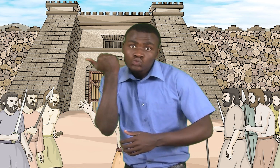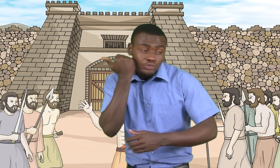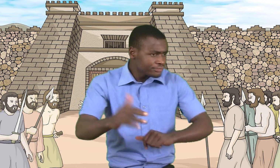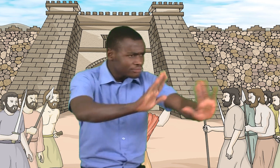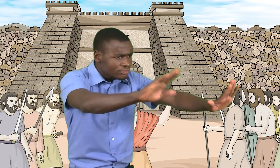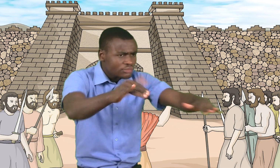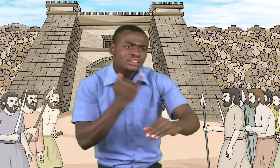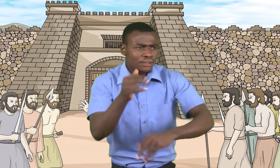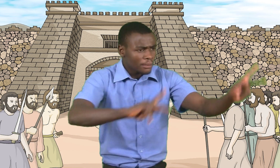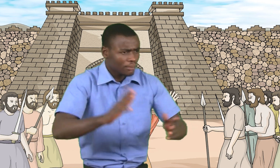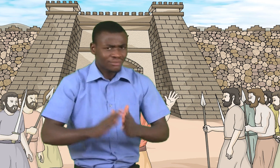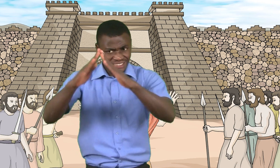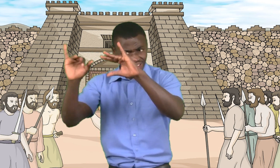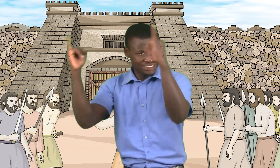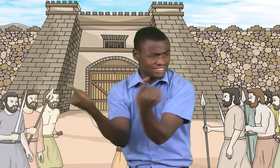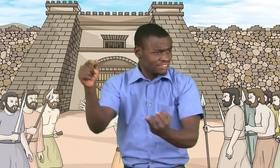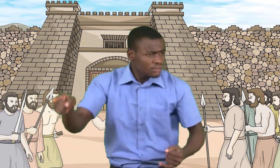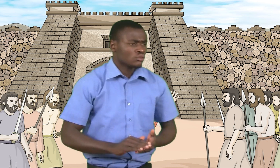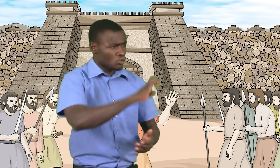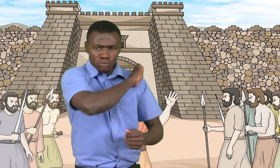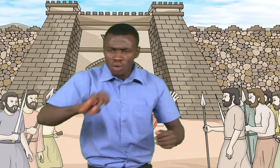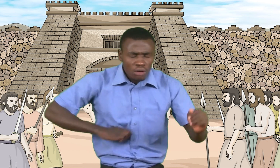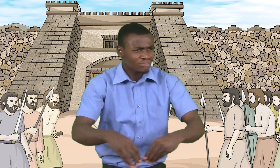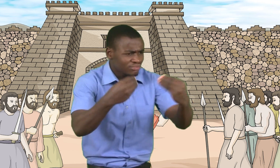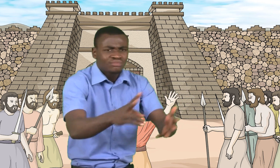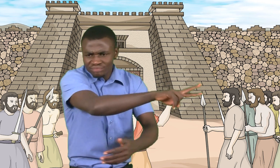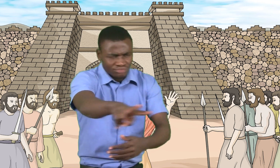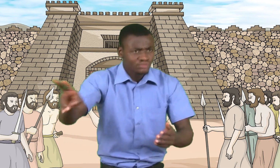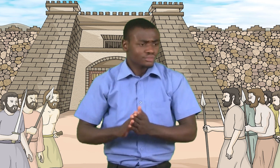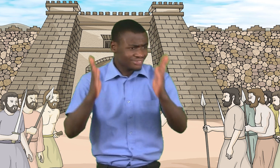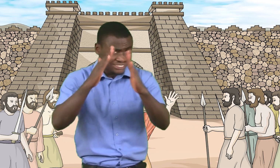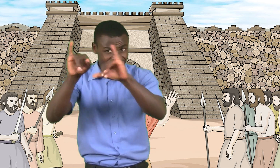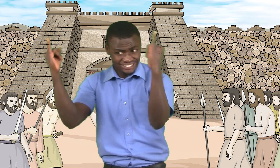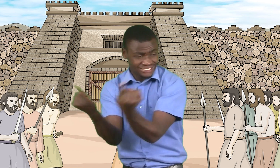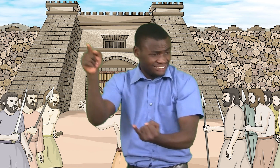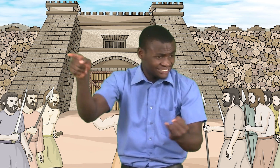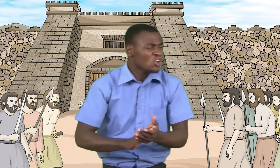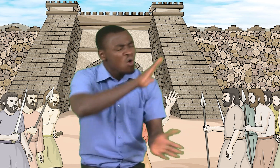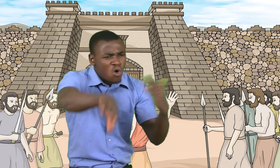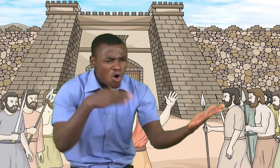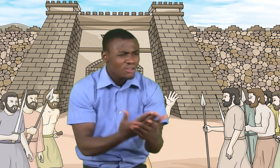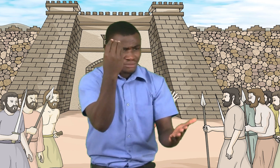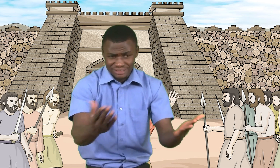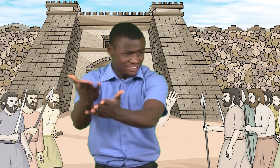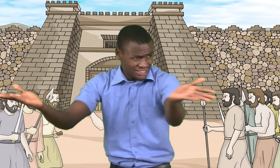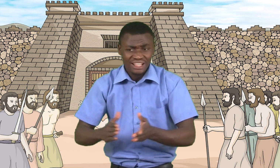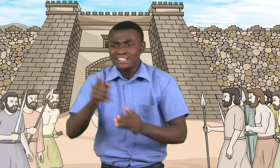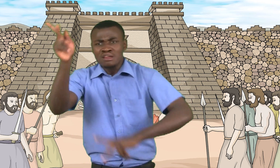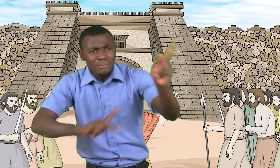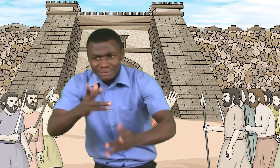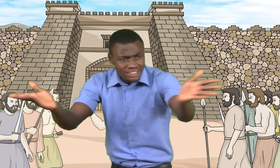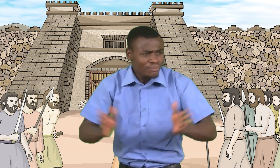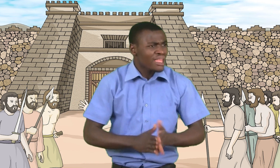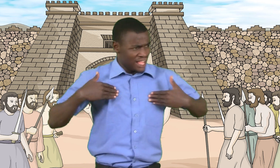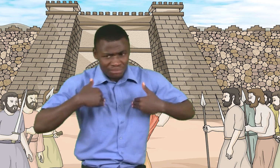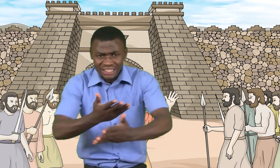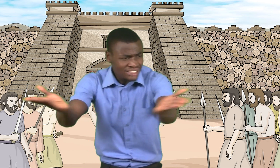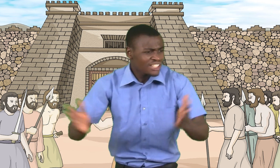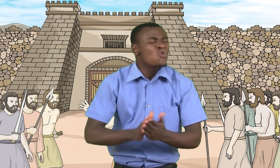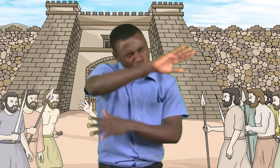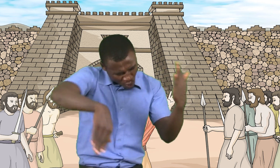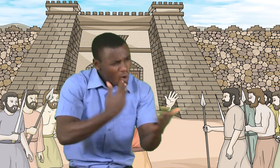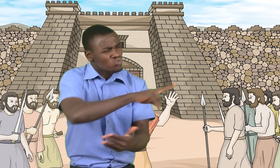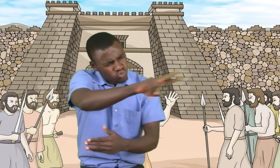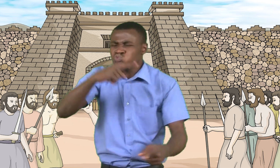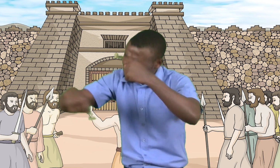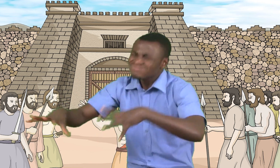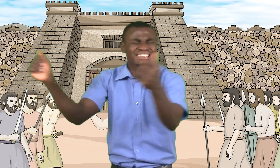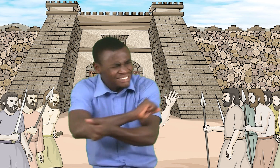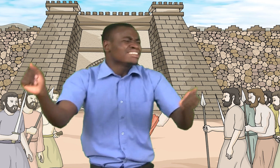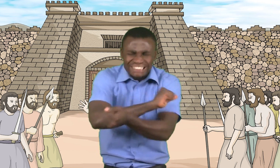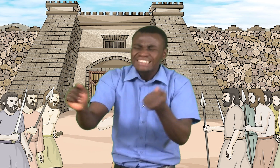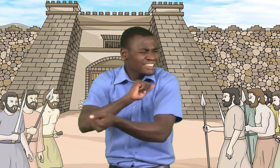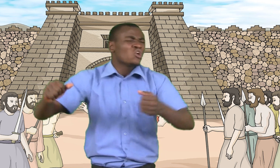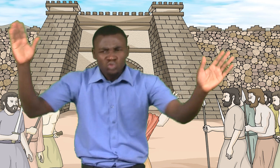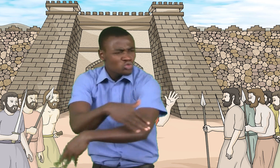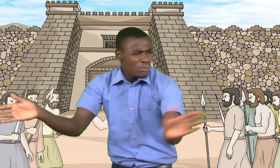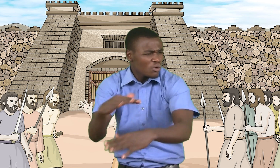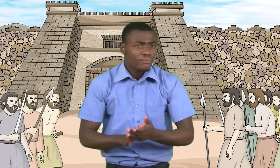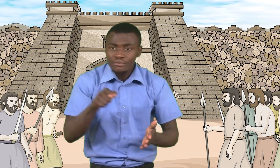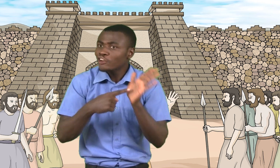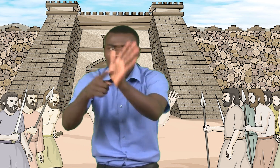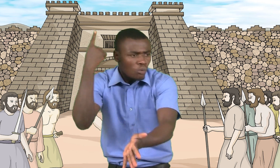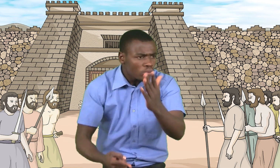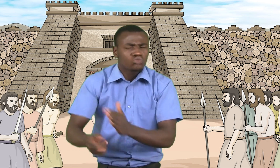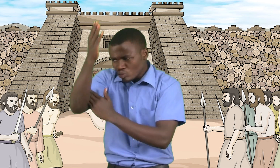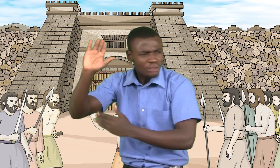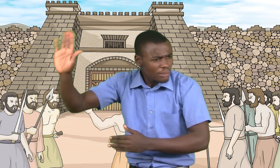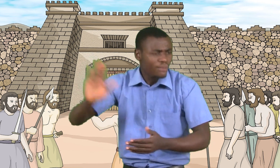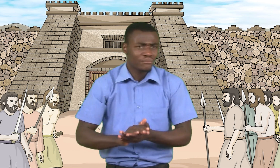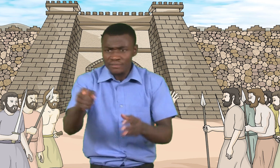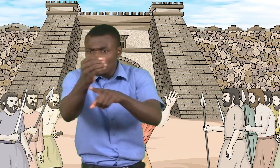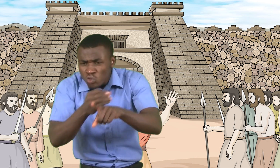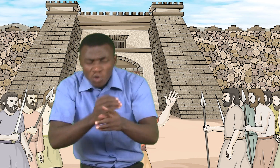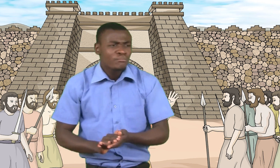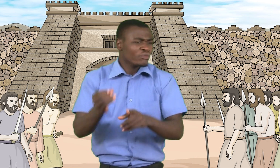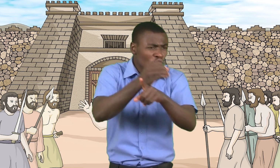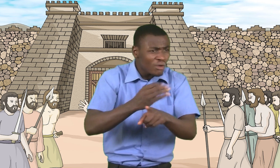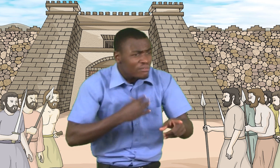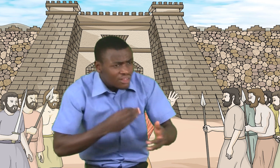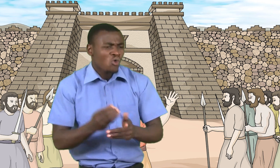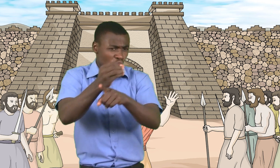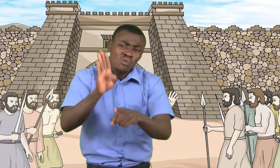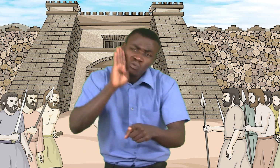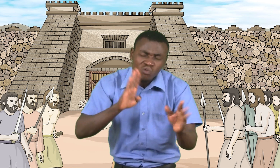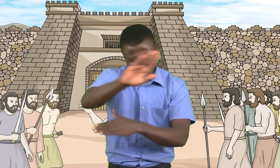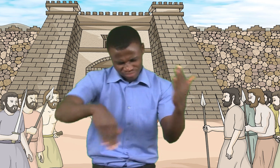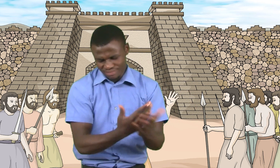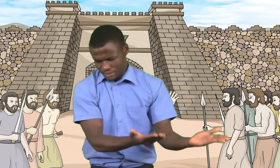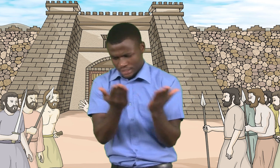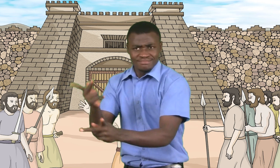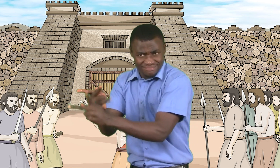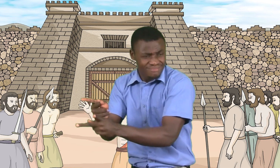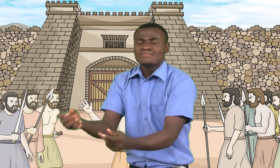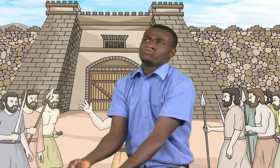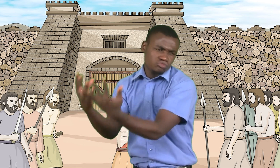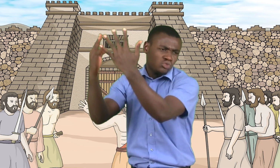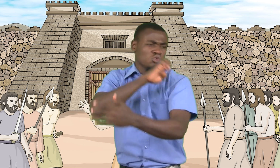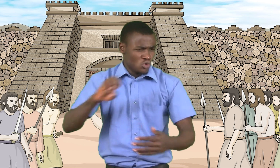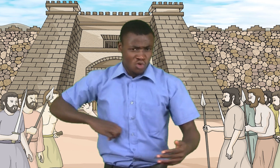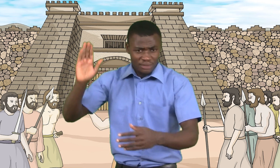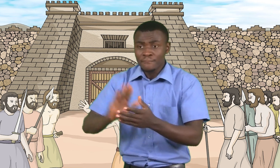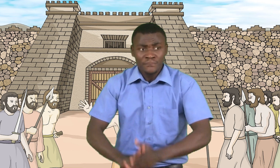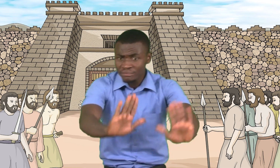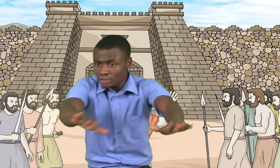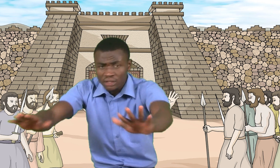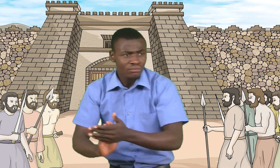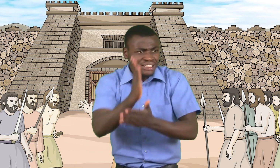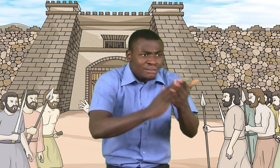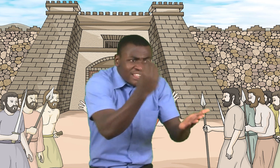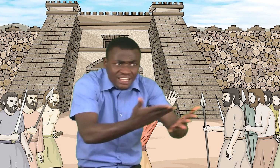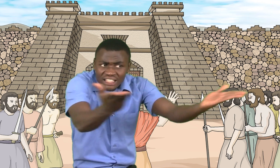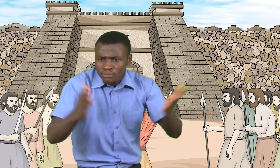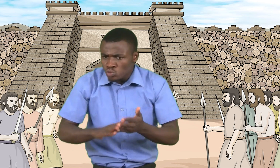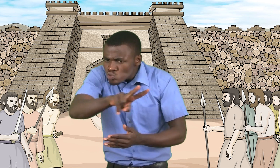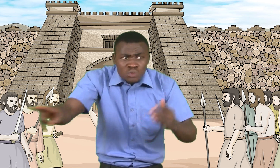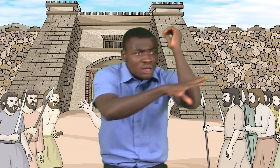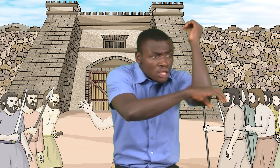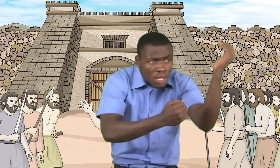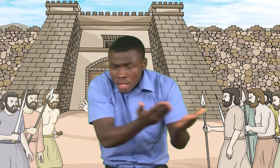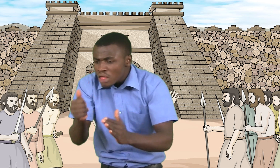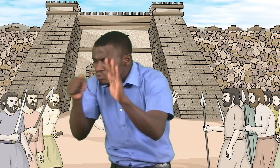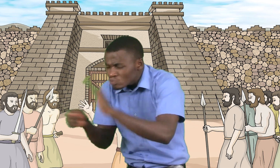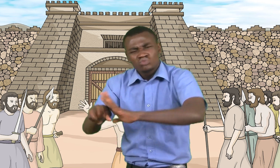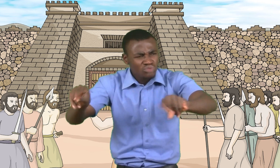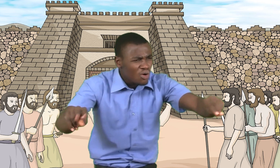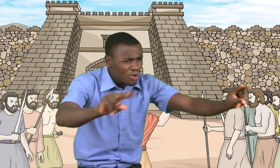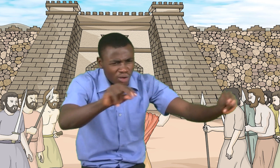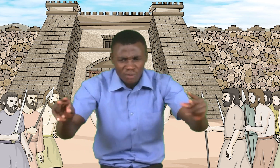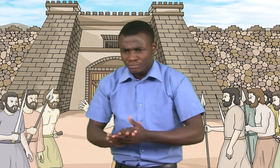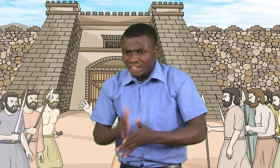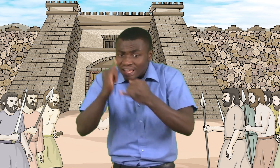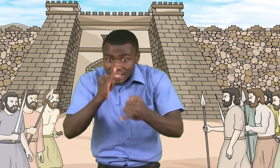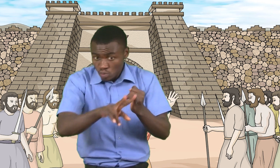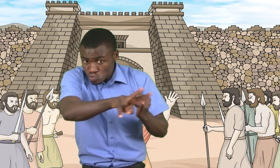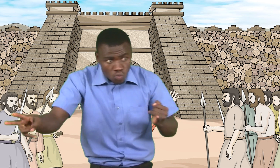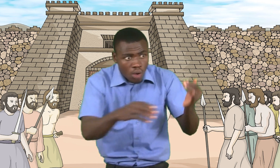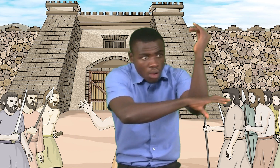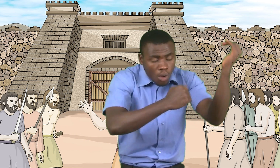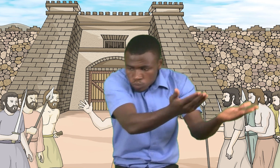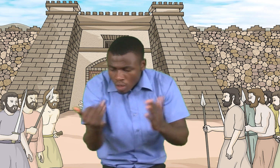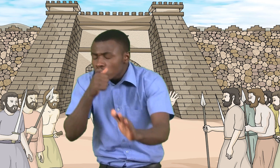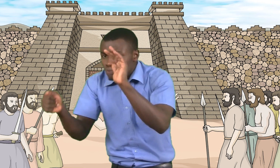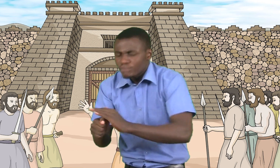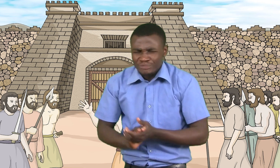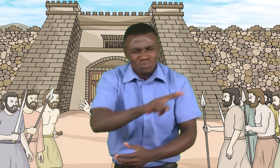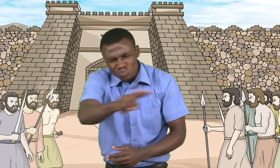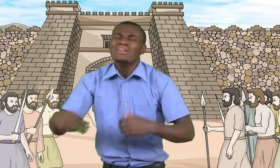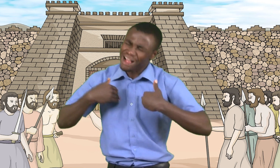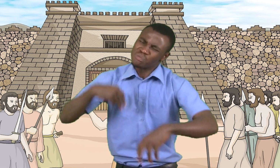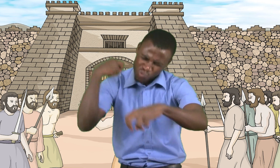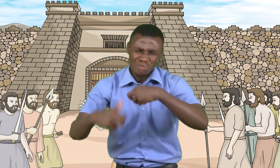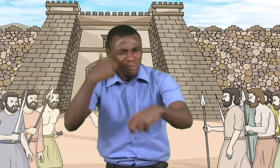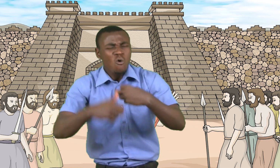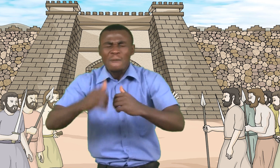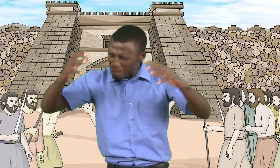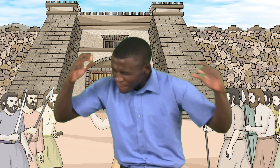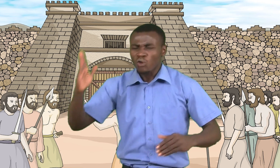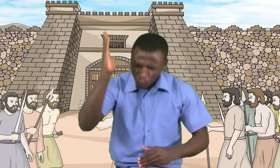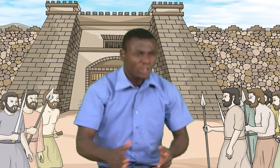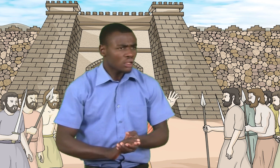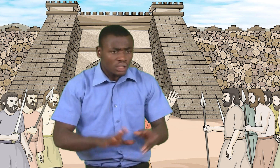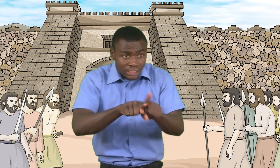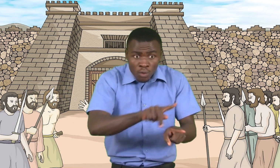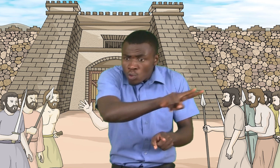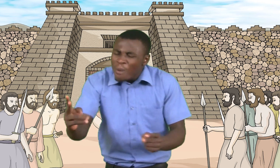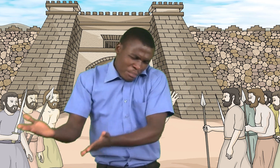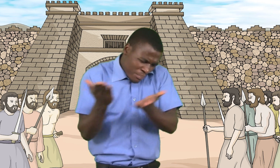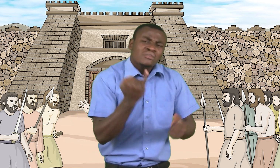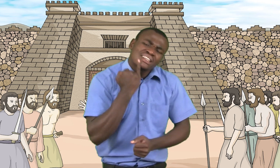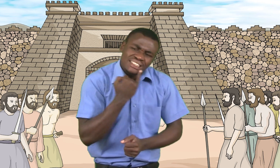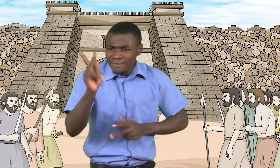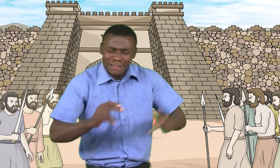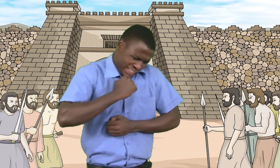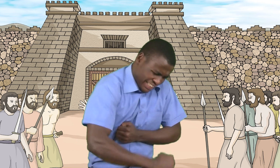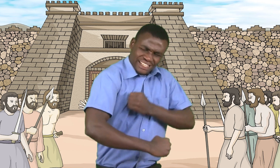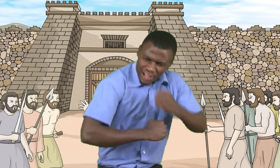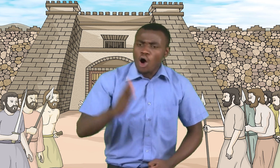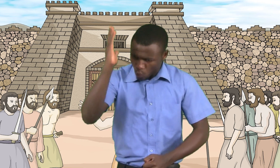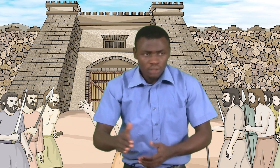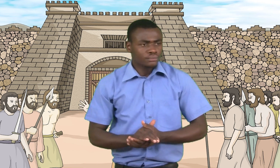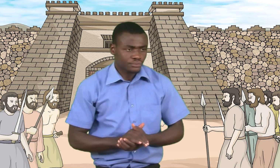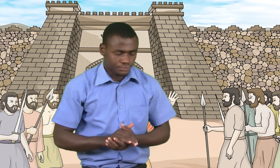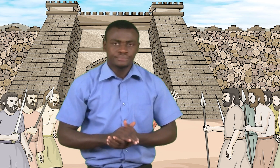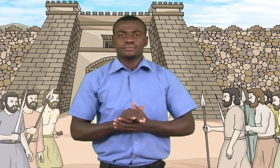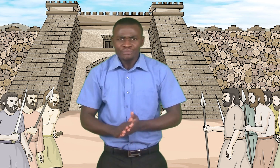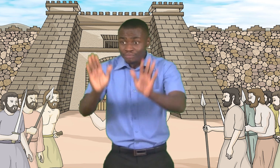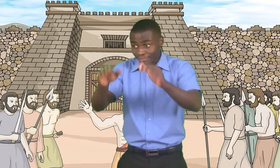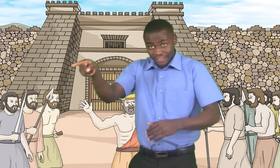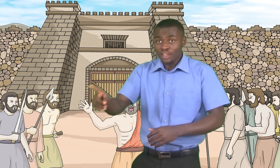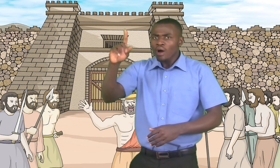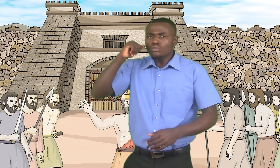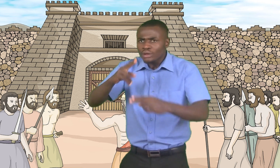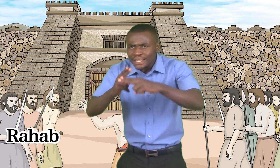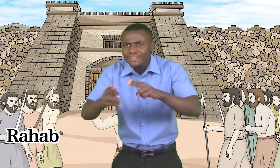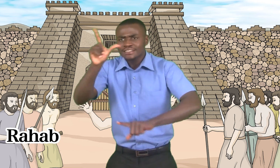Now the city and everything in it must be devoted to the LORD for destruction. Only Rahab the prostitute and all those with her in her house will live, because she hid the spies we sent. But keep away from the things devoted to destruction, lest you yourself be set apart for destruction.